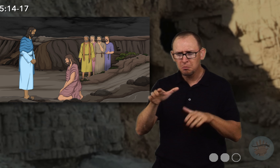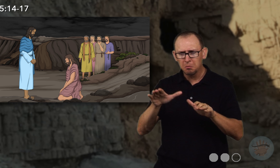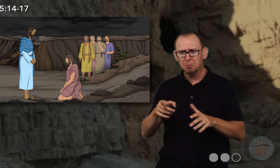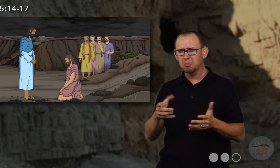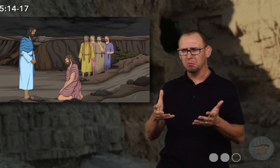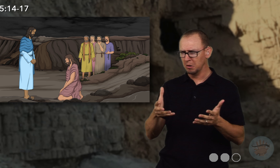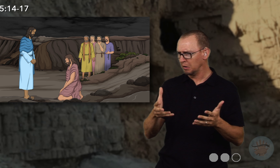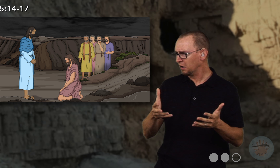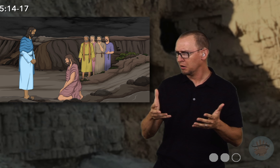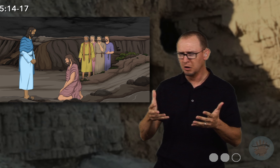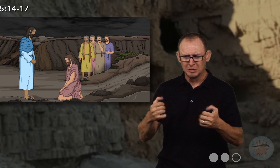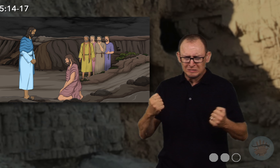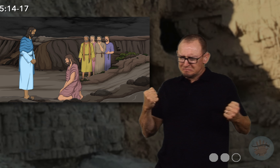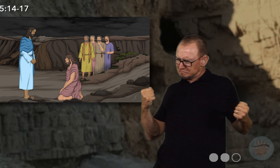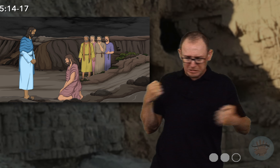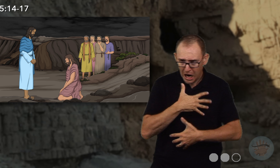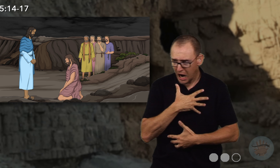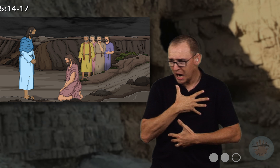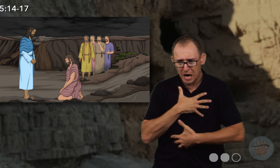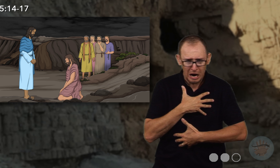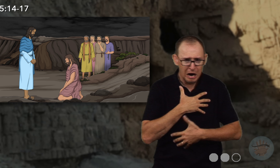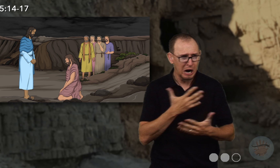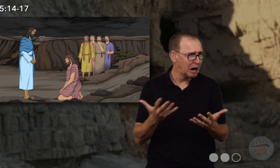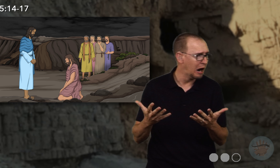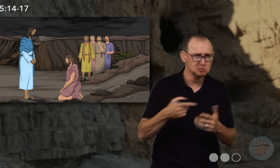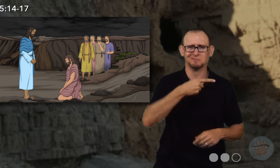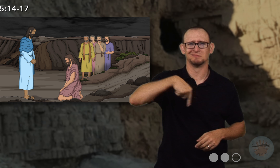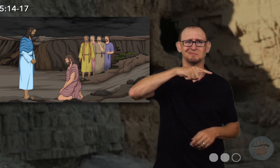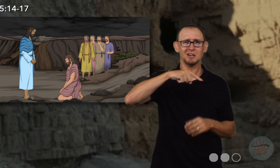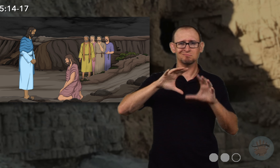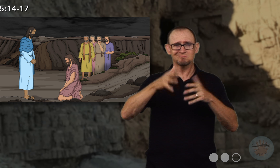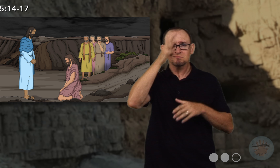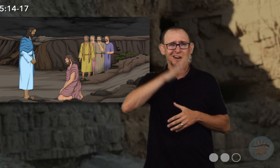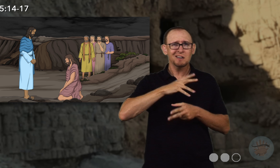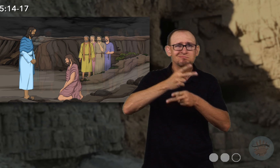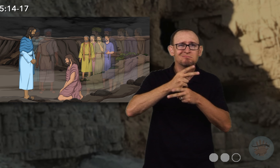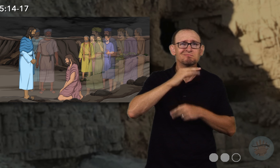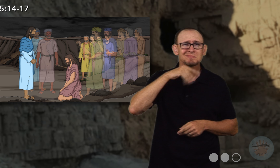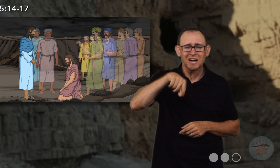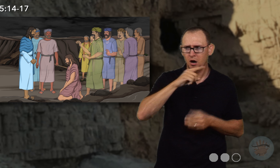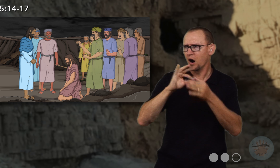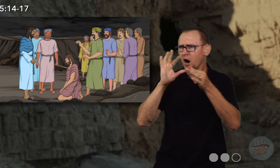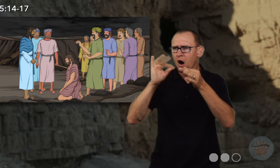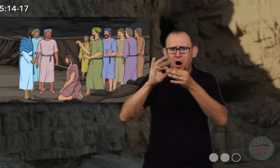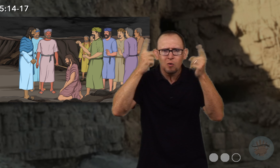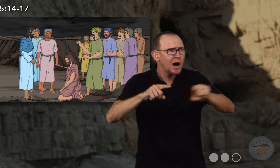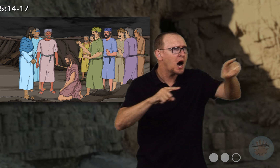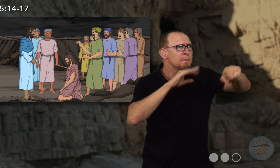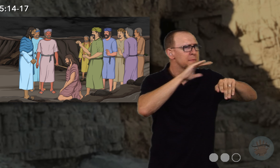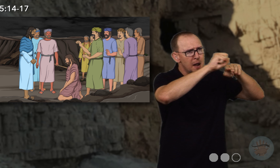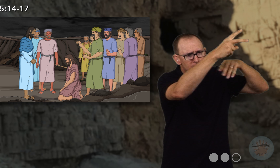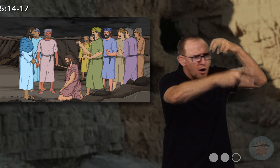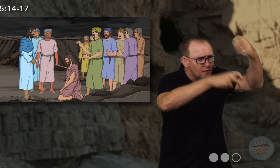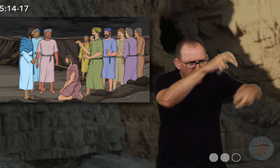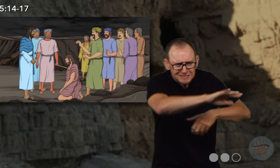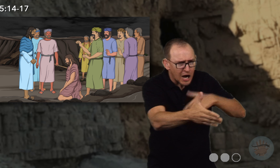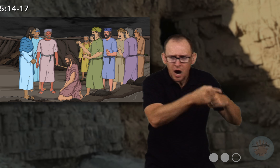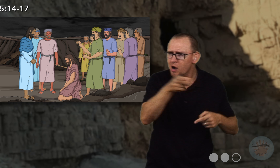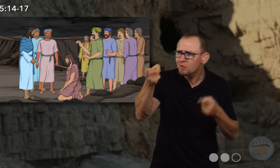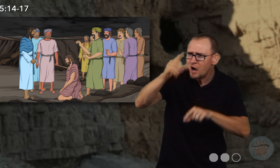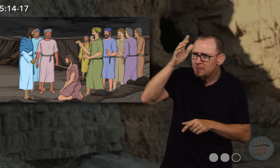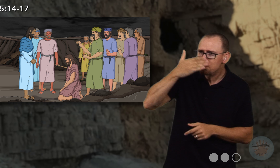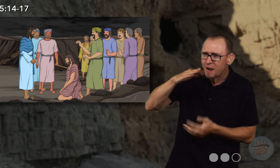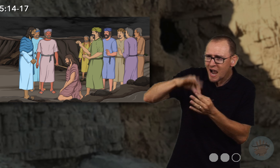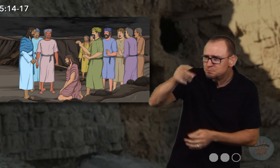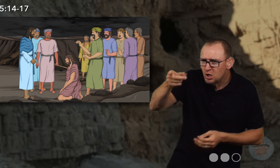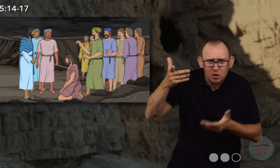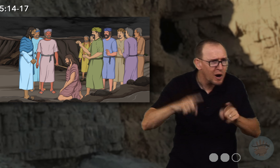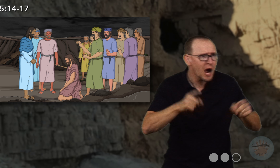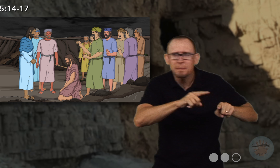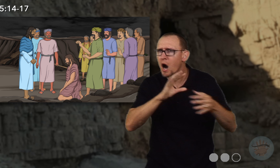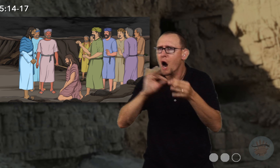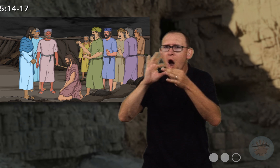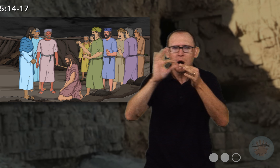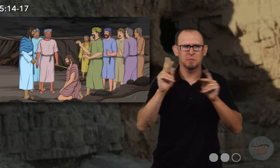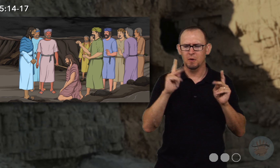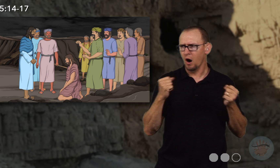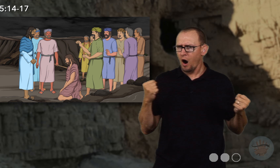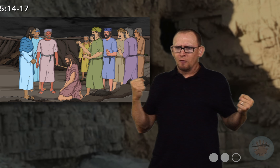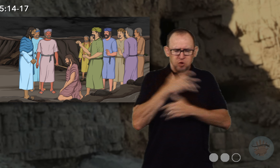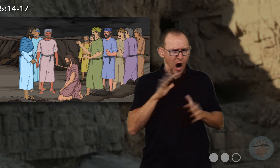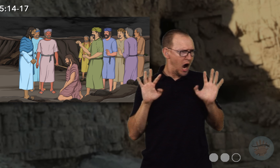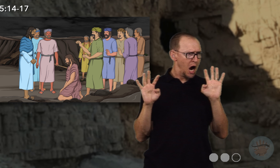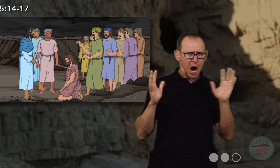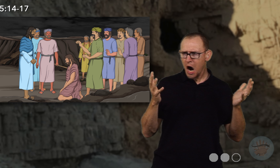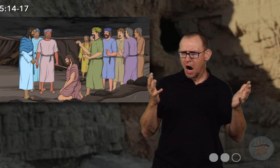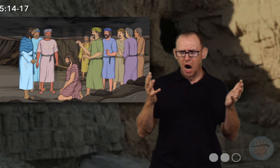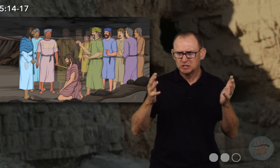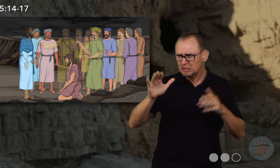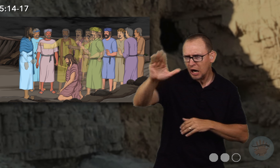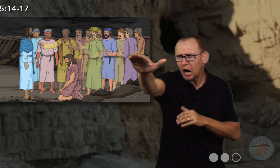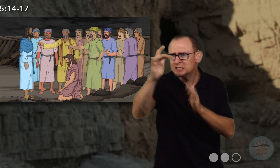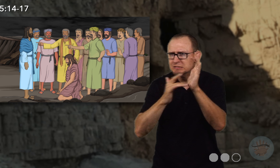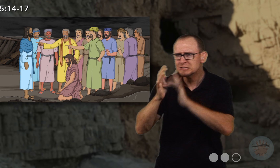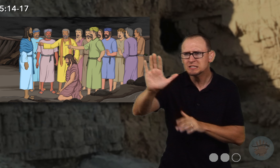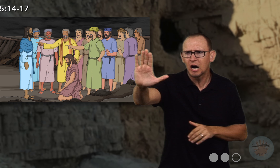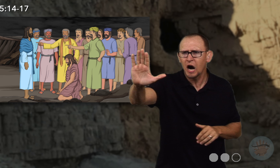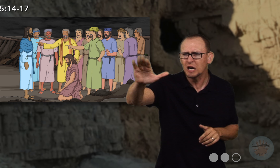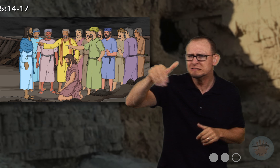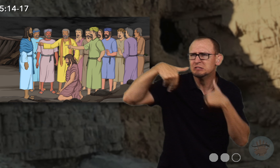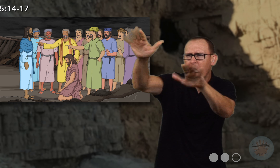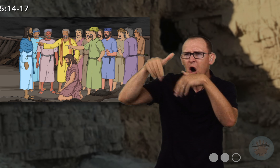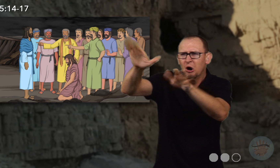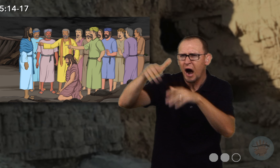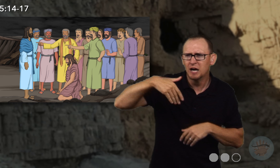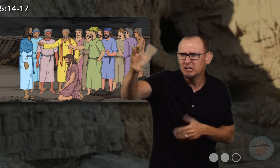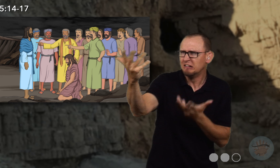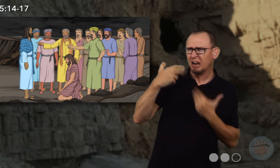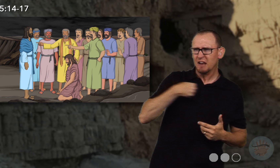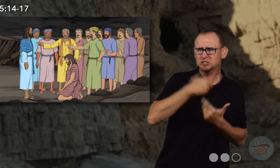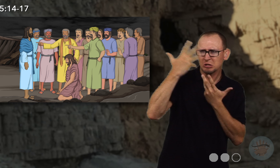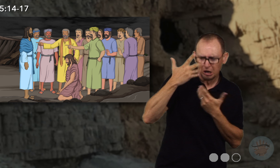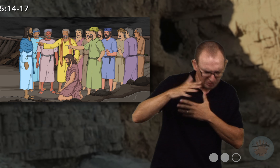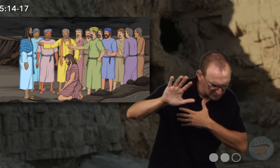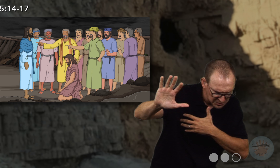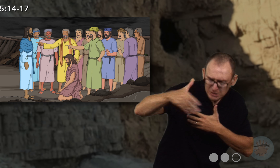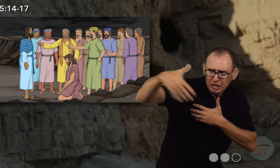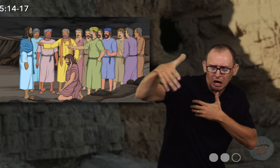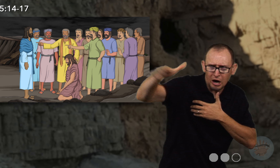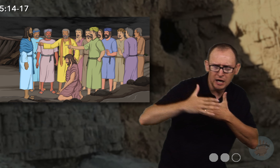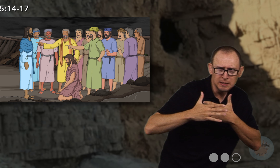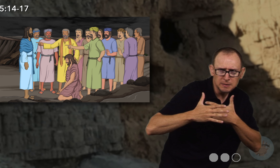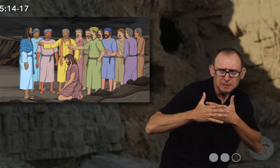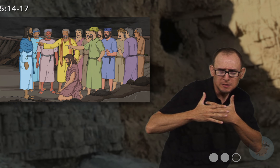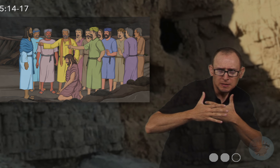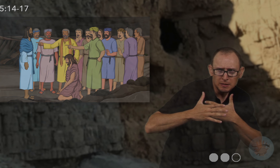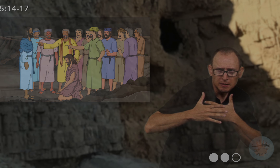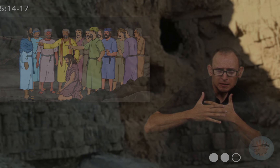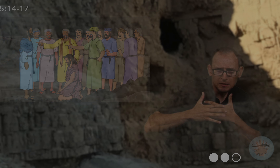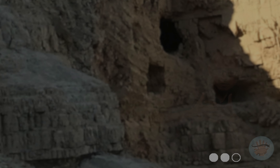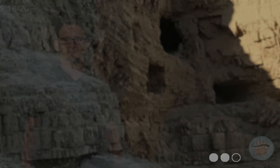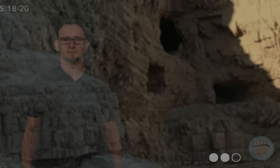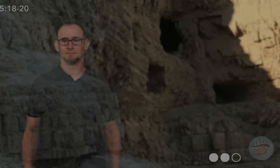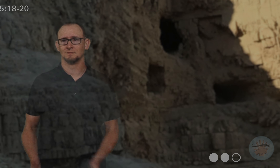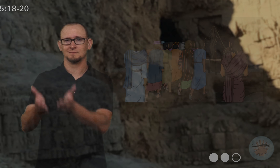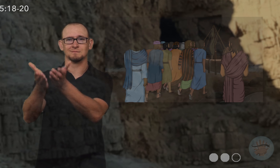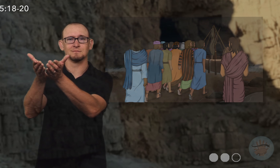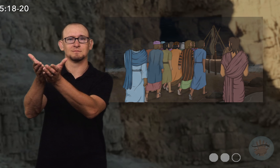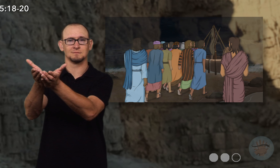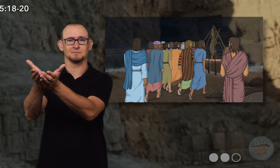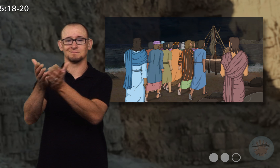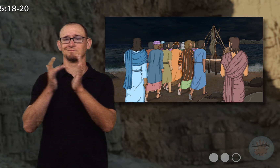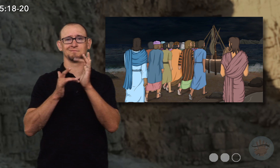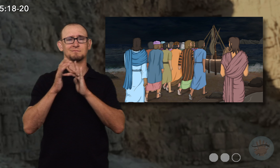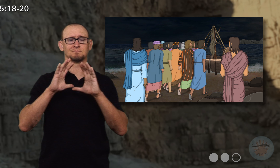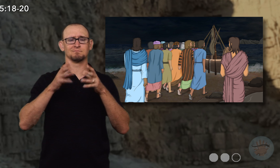Those who had seen it described what had happened to the demon-possessed man and also to the pigs. And the people began to beg Jesus to leave their region.